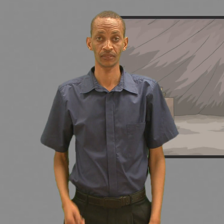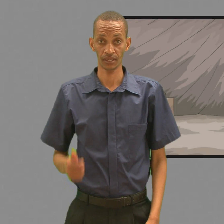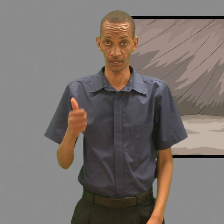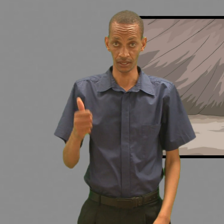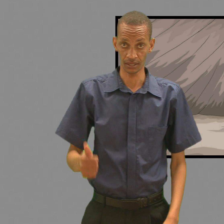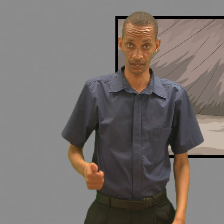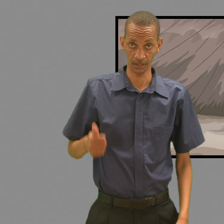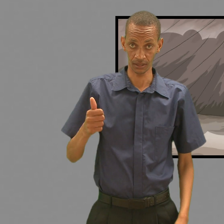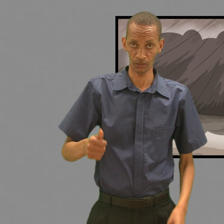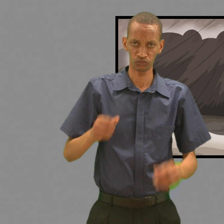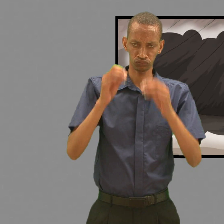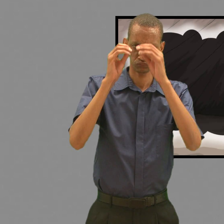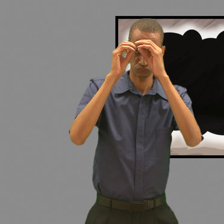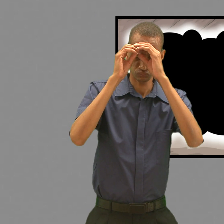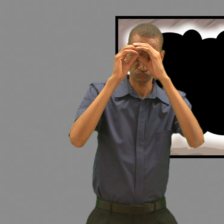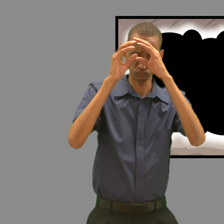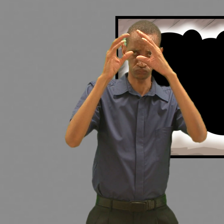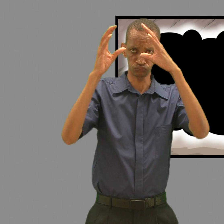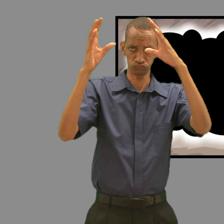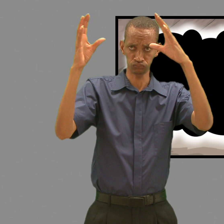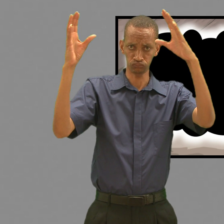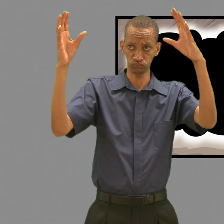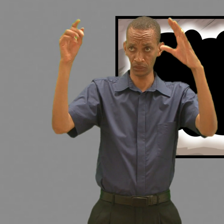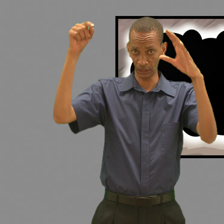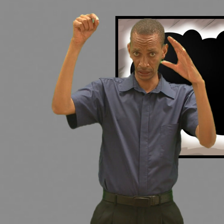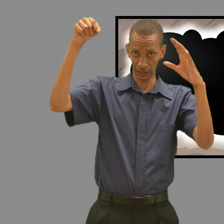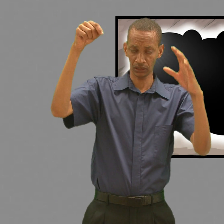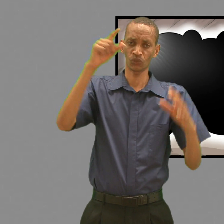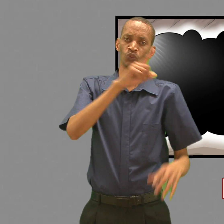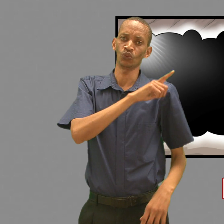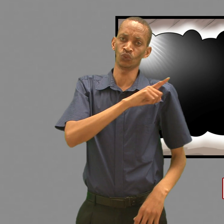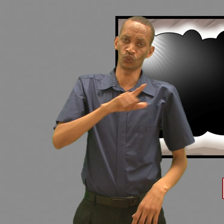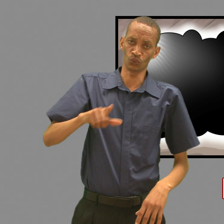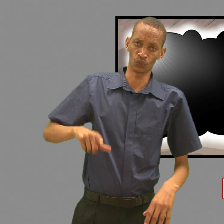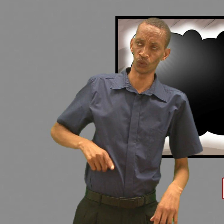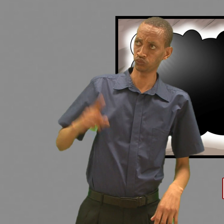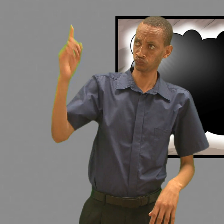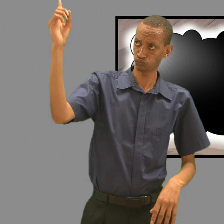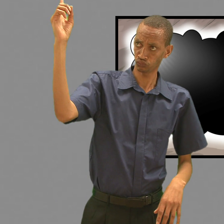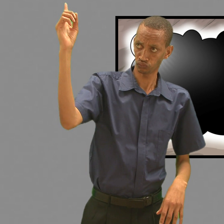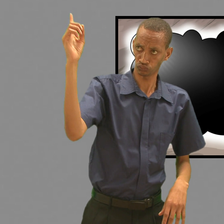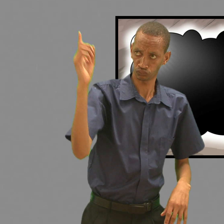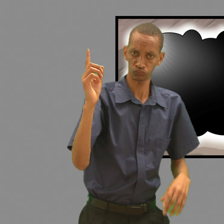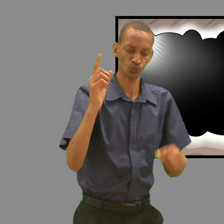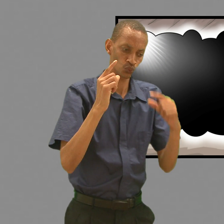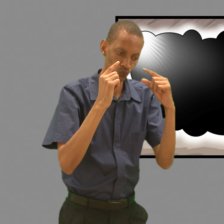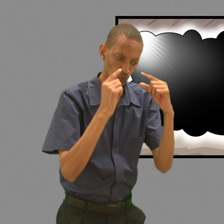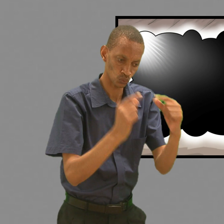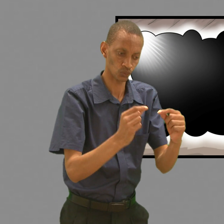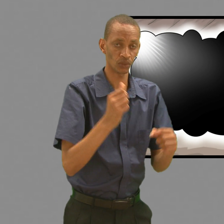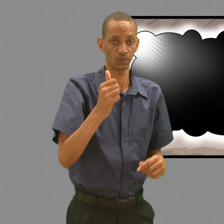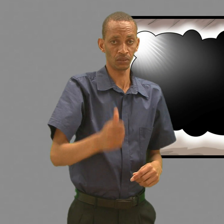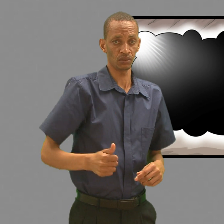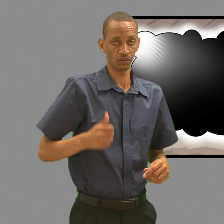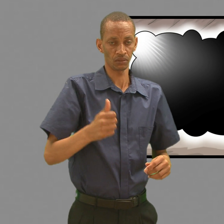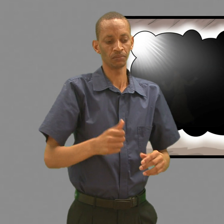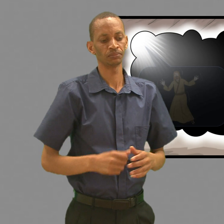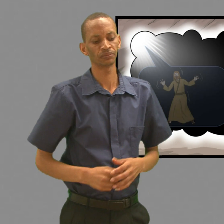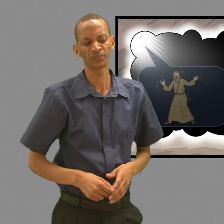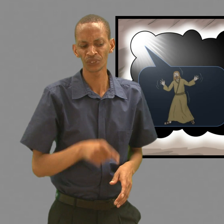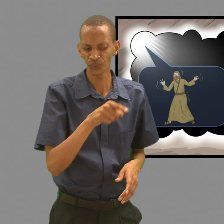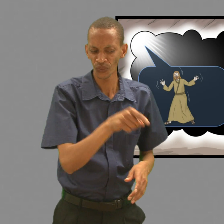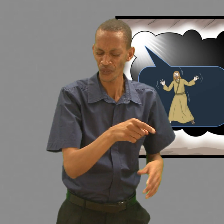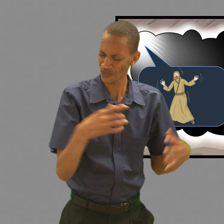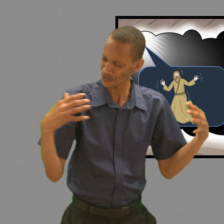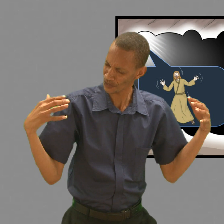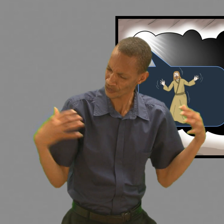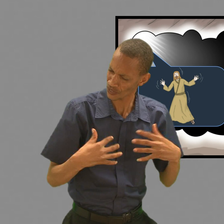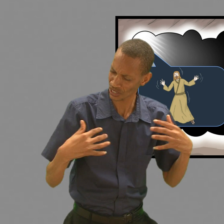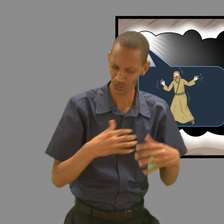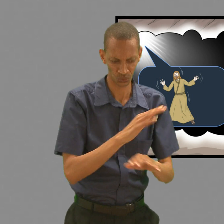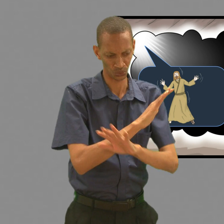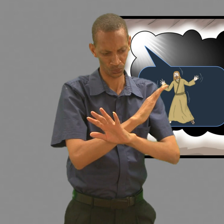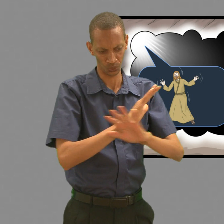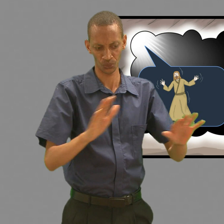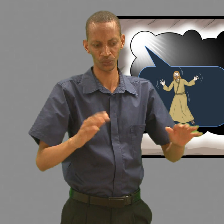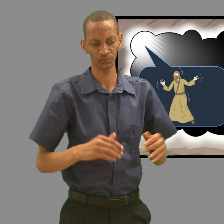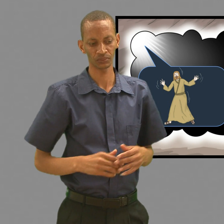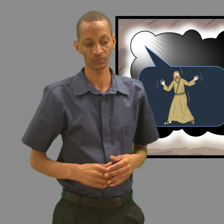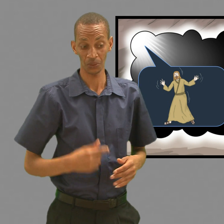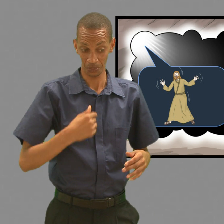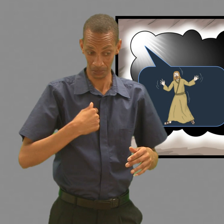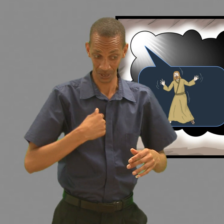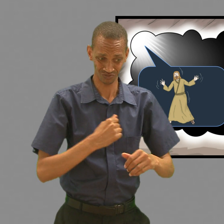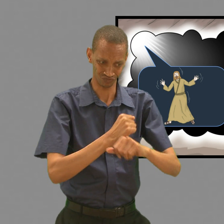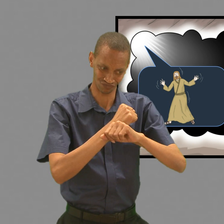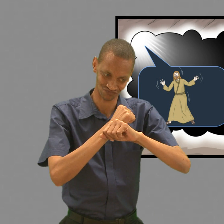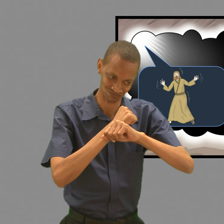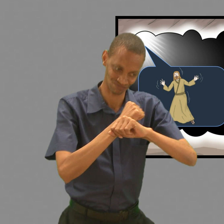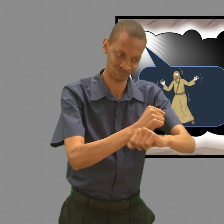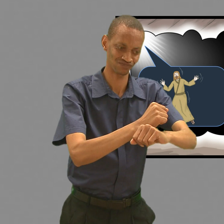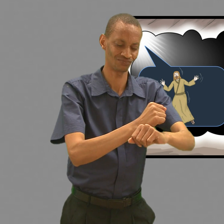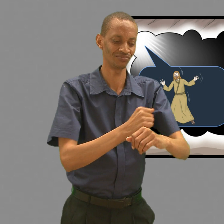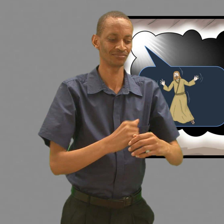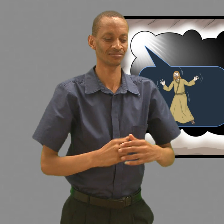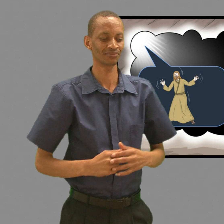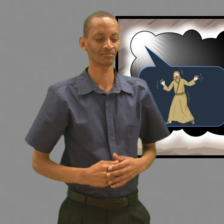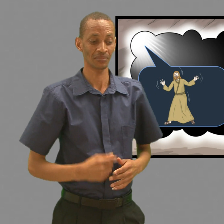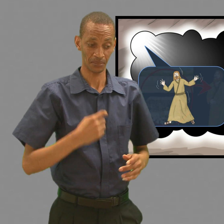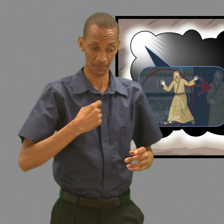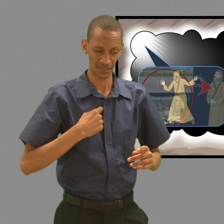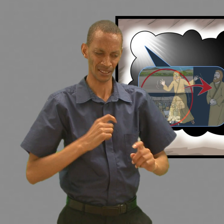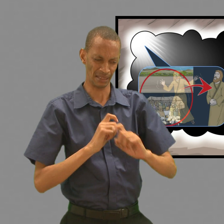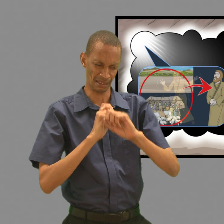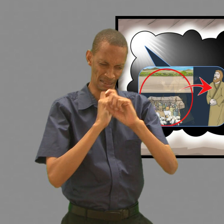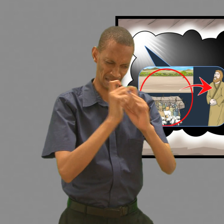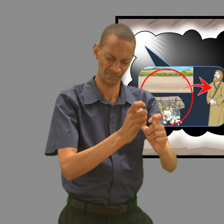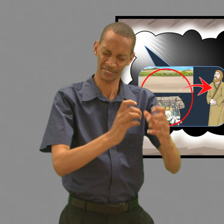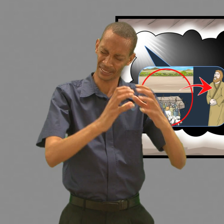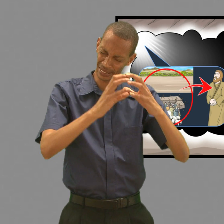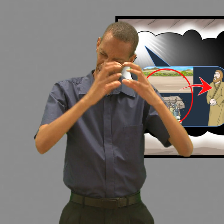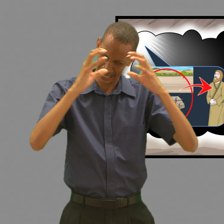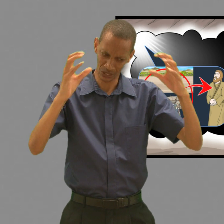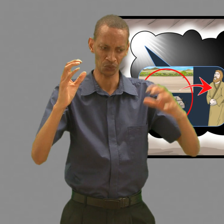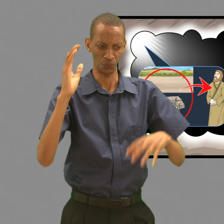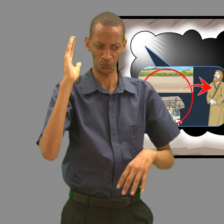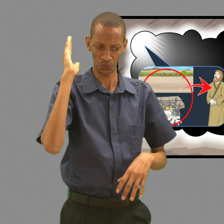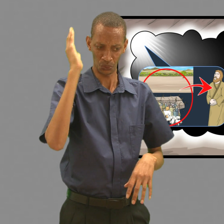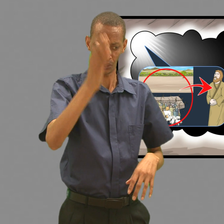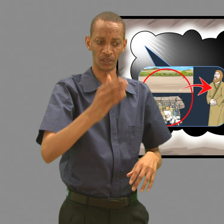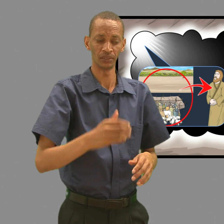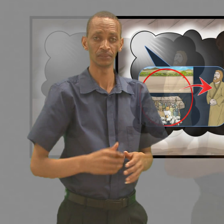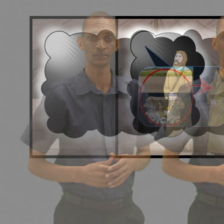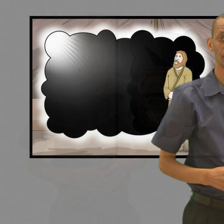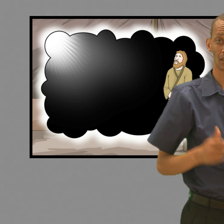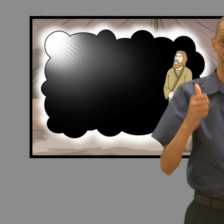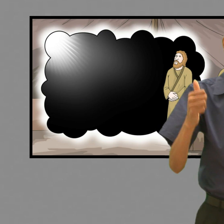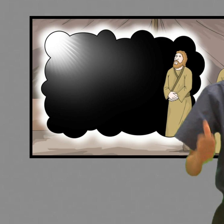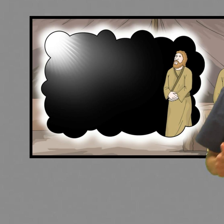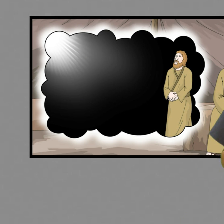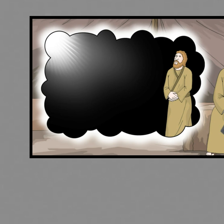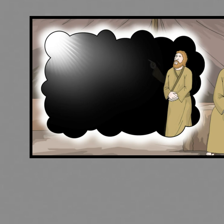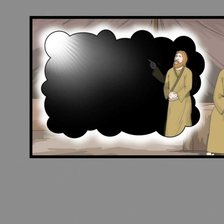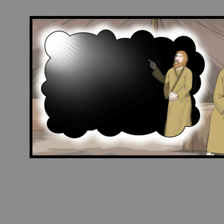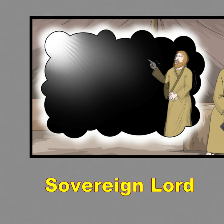After these events, the word of the LORD came to Abram in a vision: “Do not be afraid, Abram. I am your shield, your very great reward.”